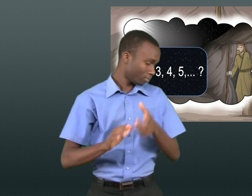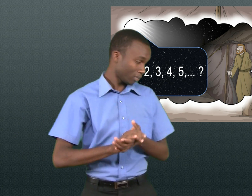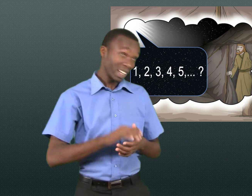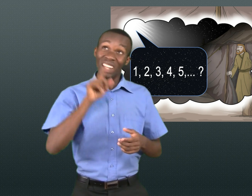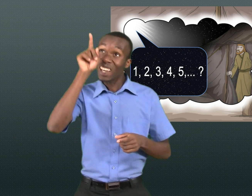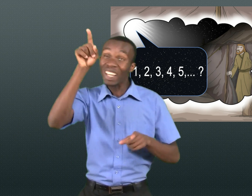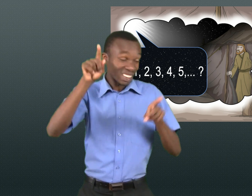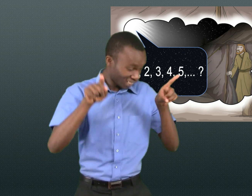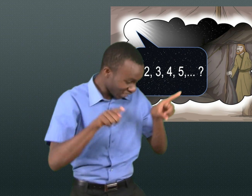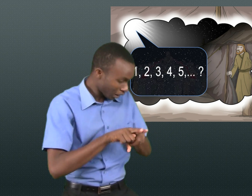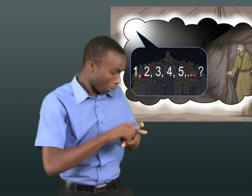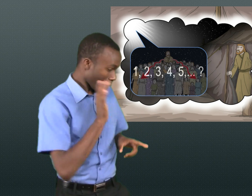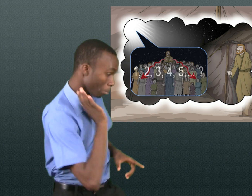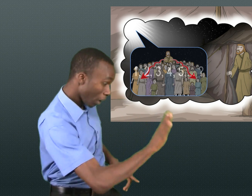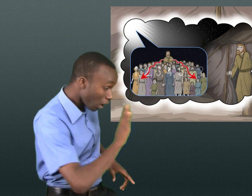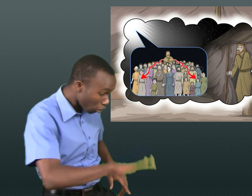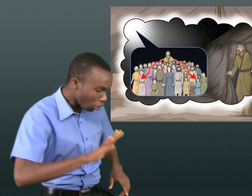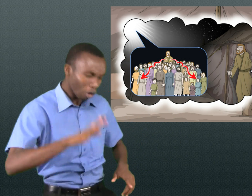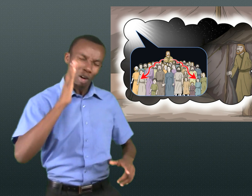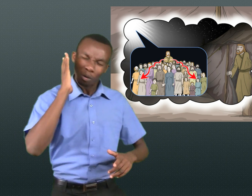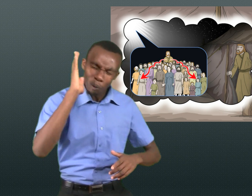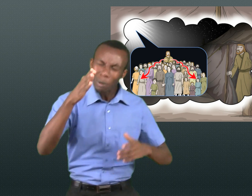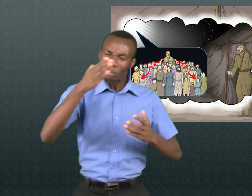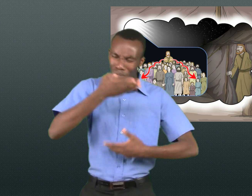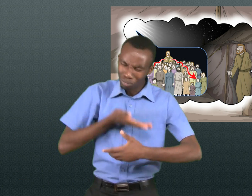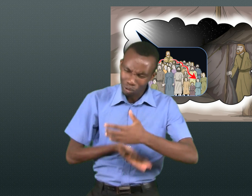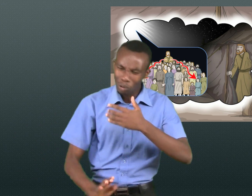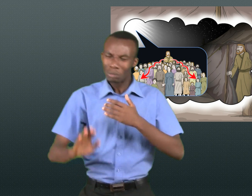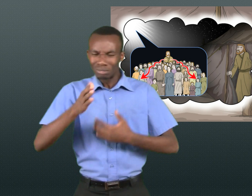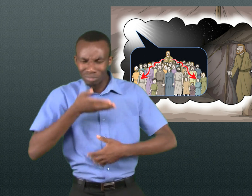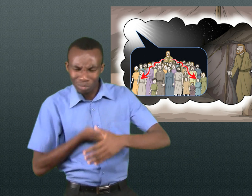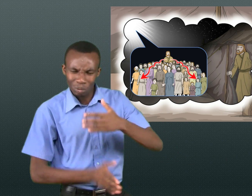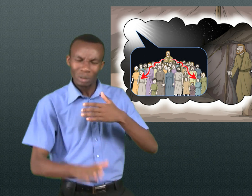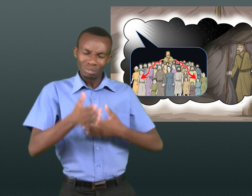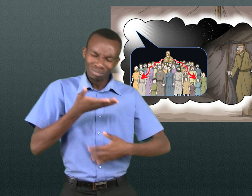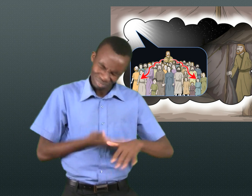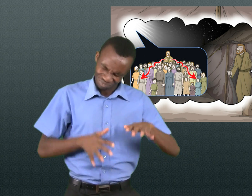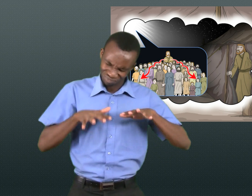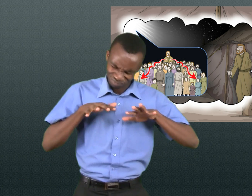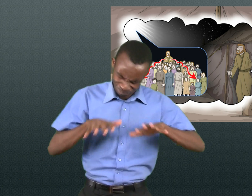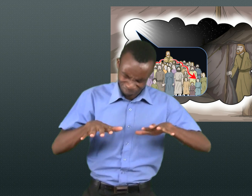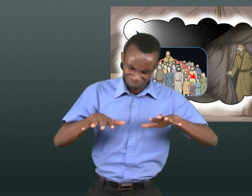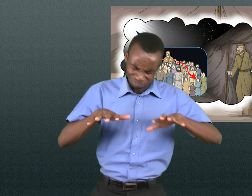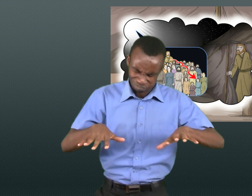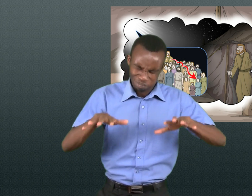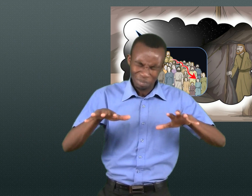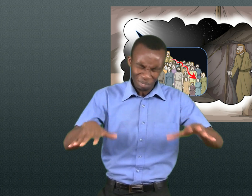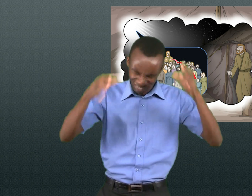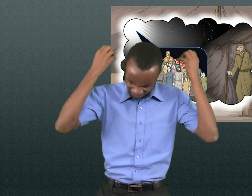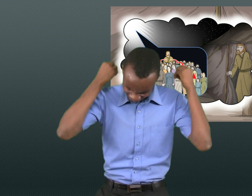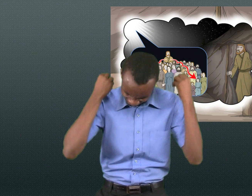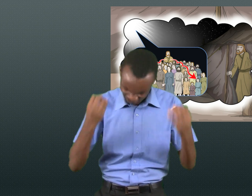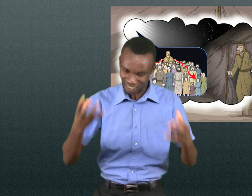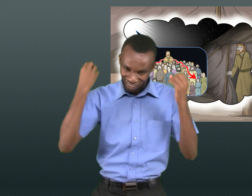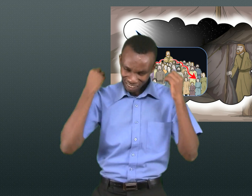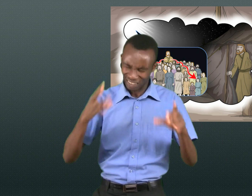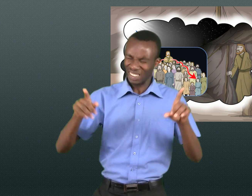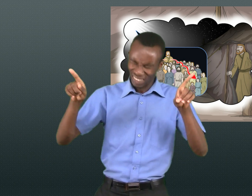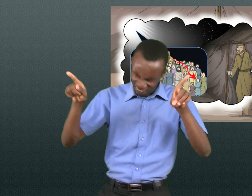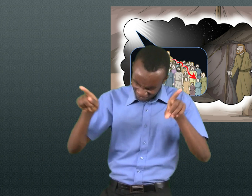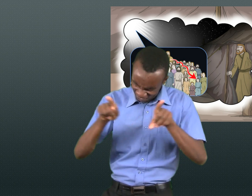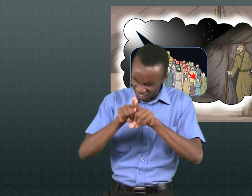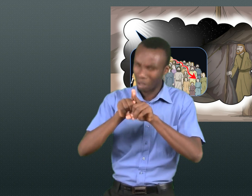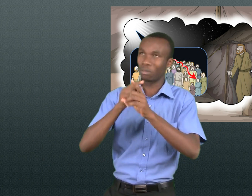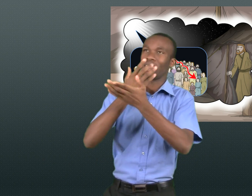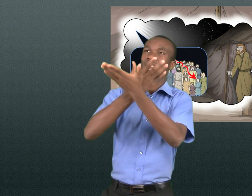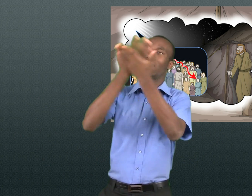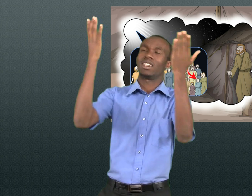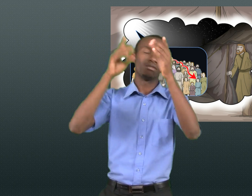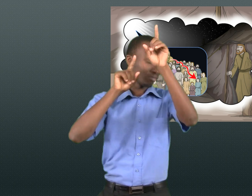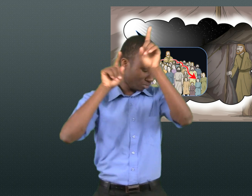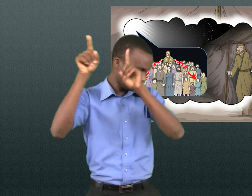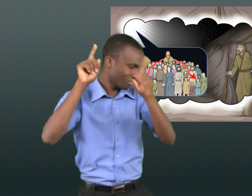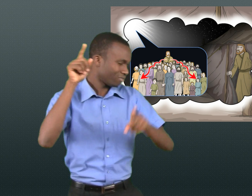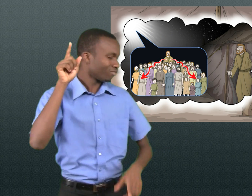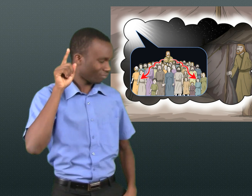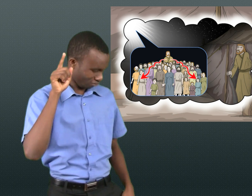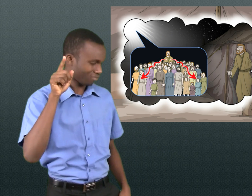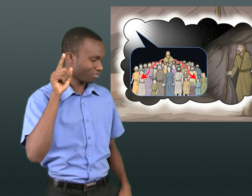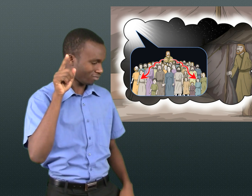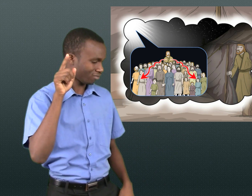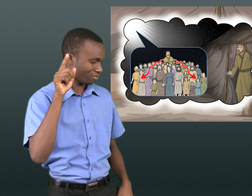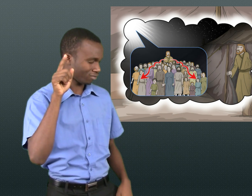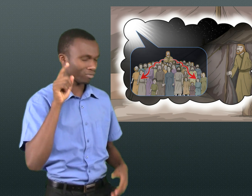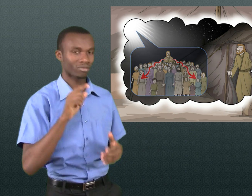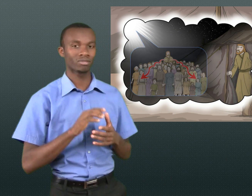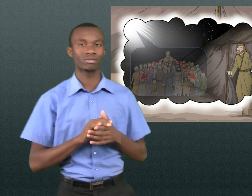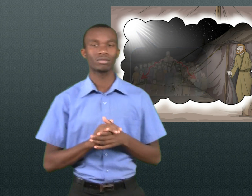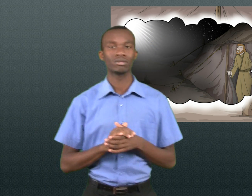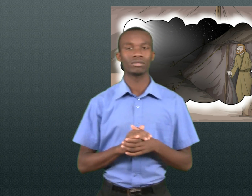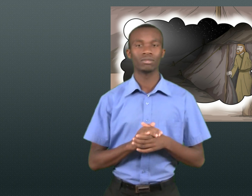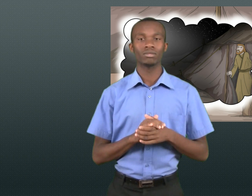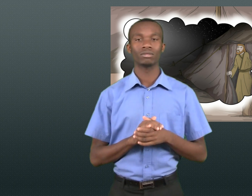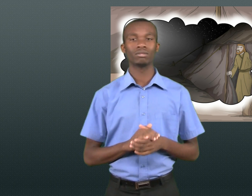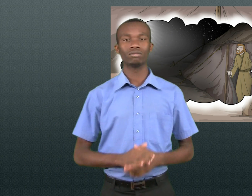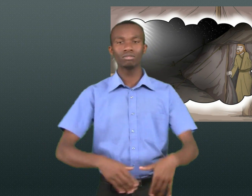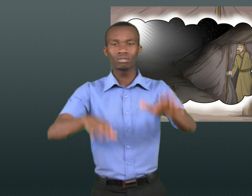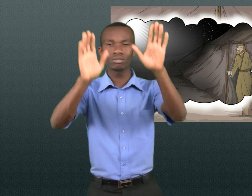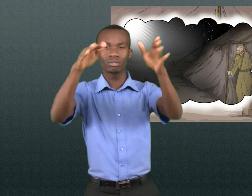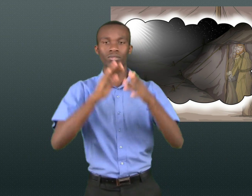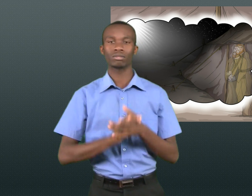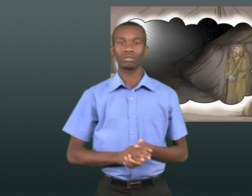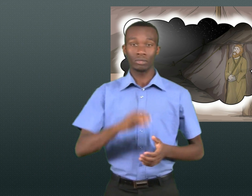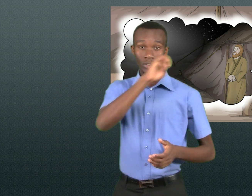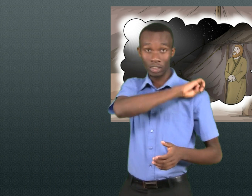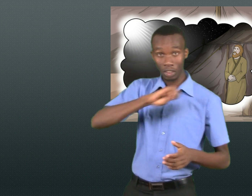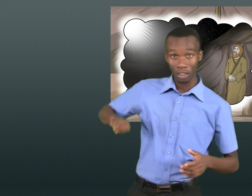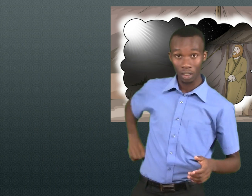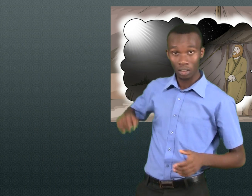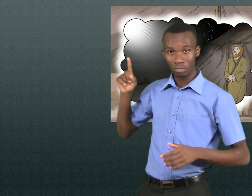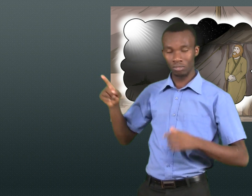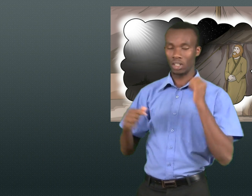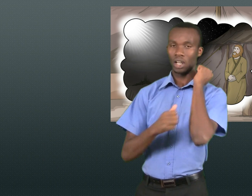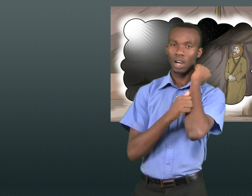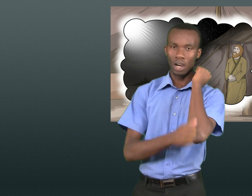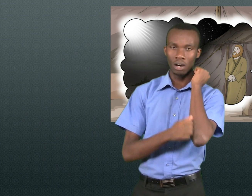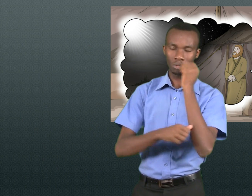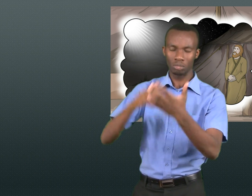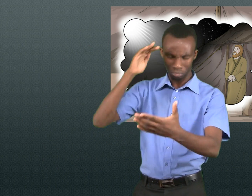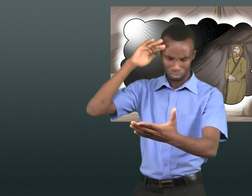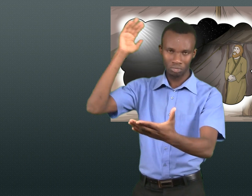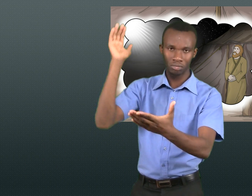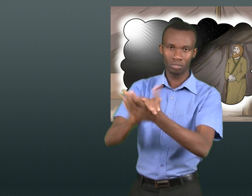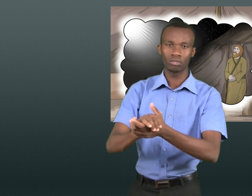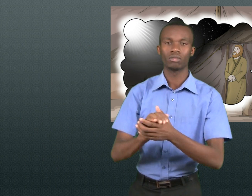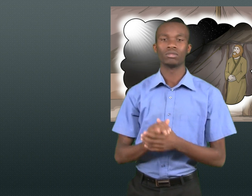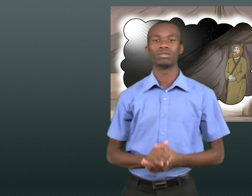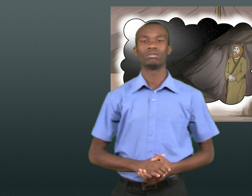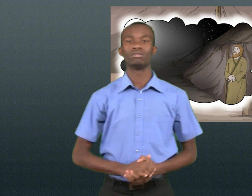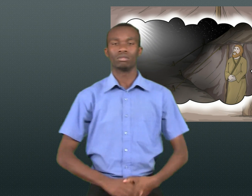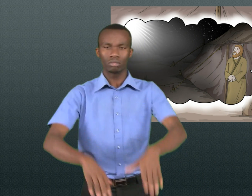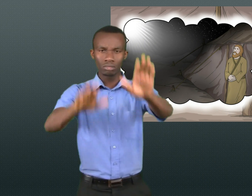Then He told him, “So shall your offspring be.”